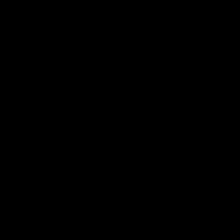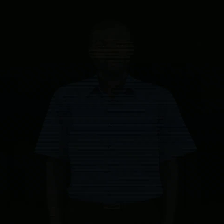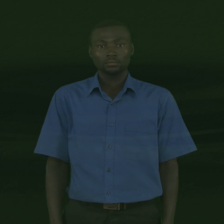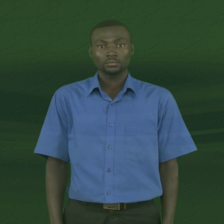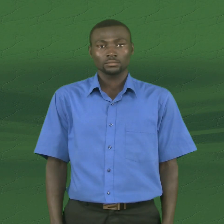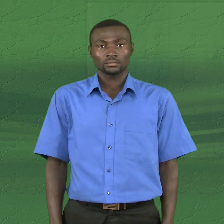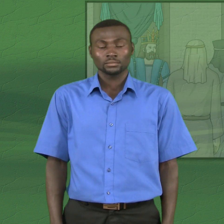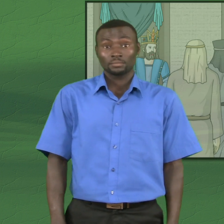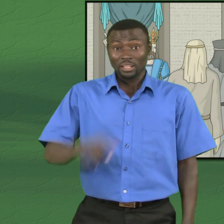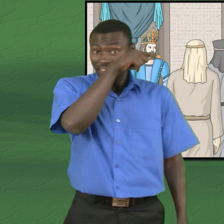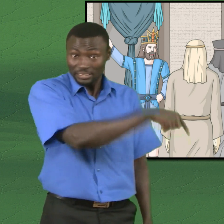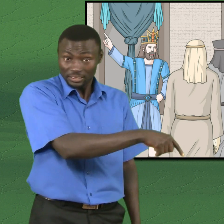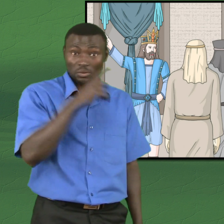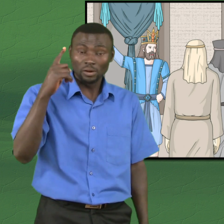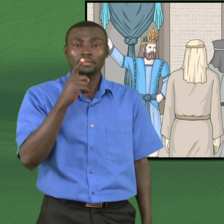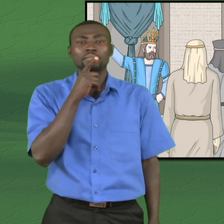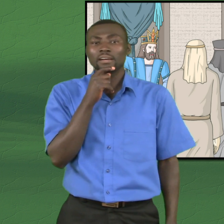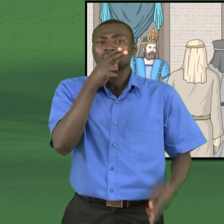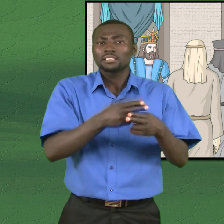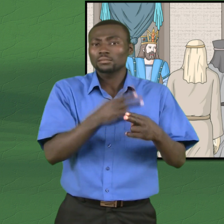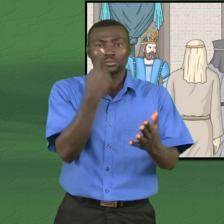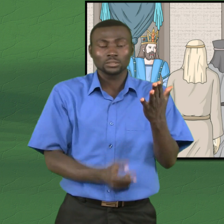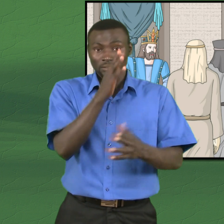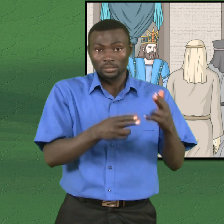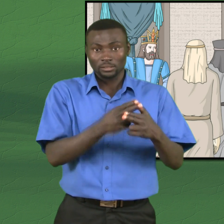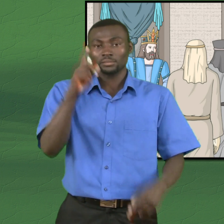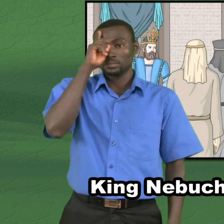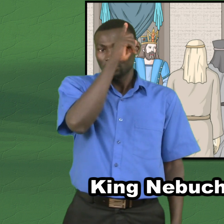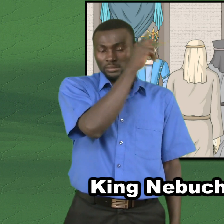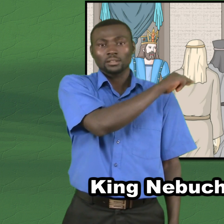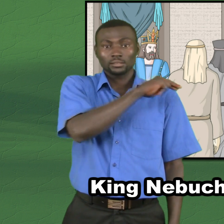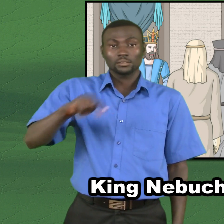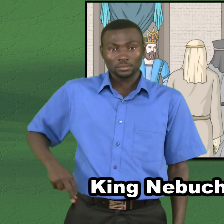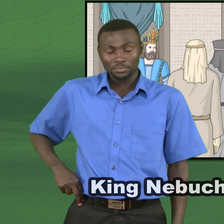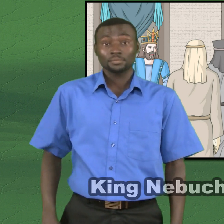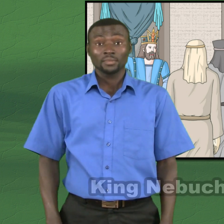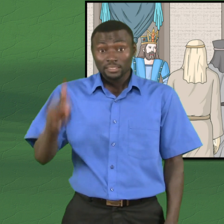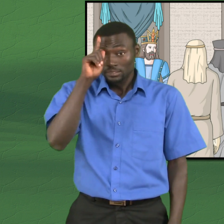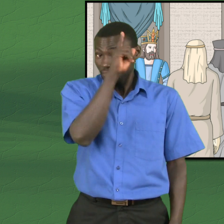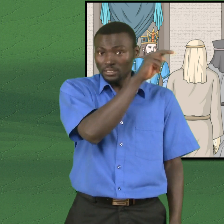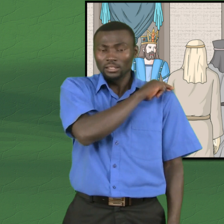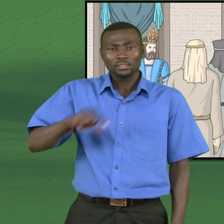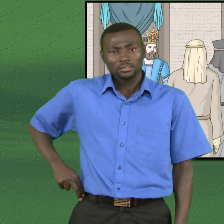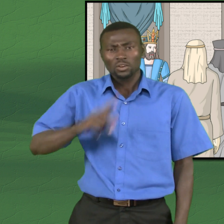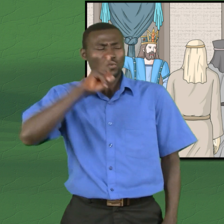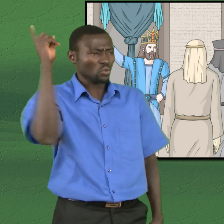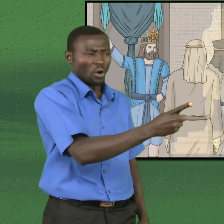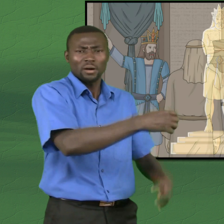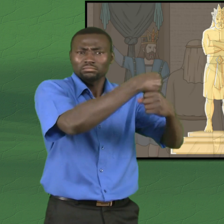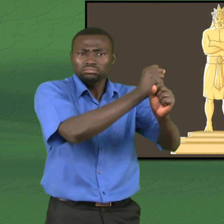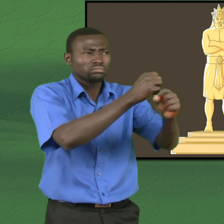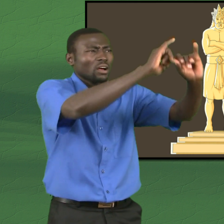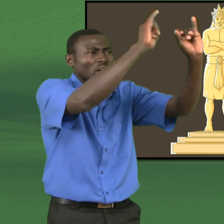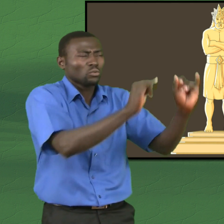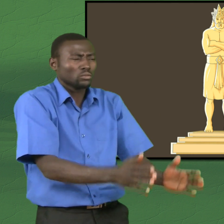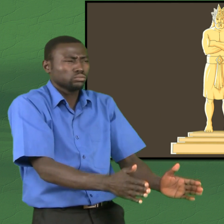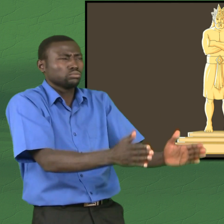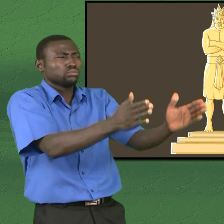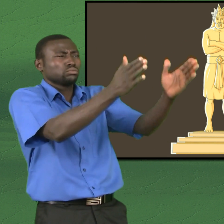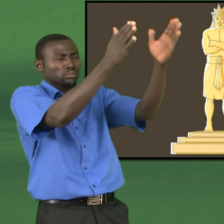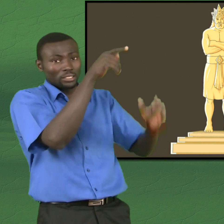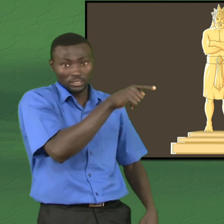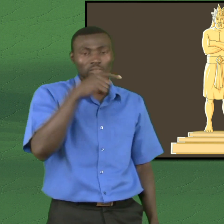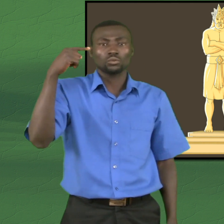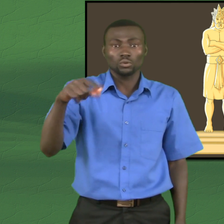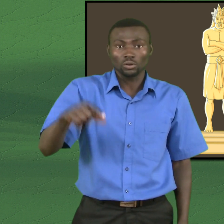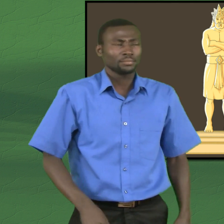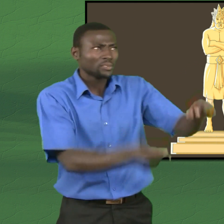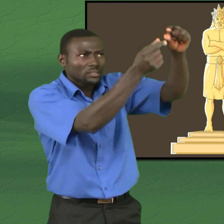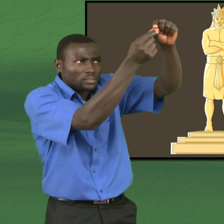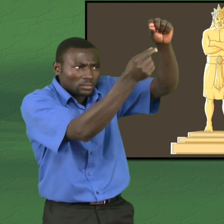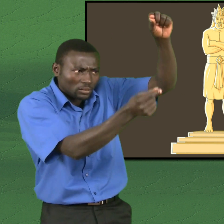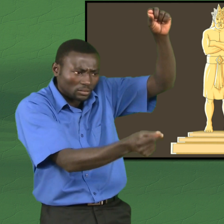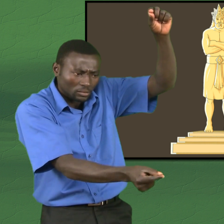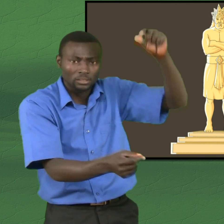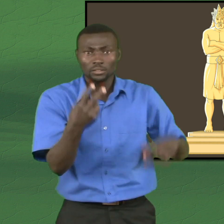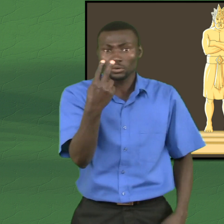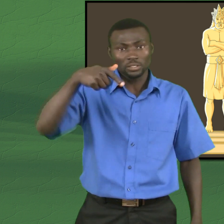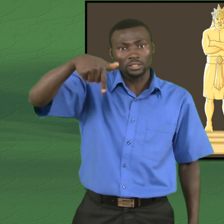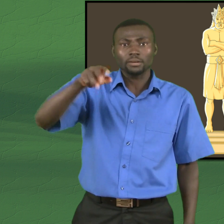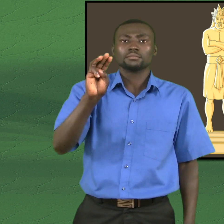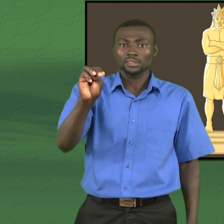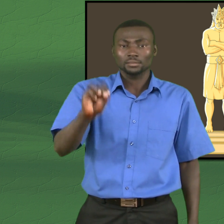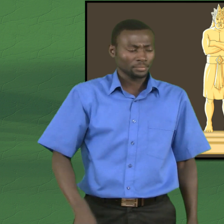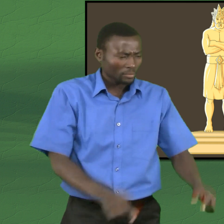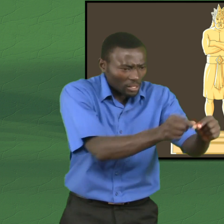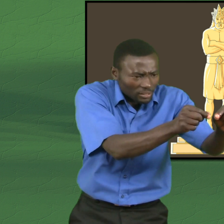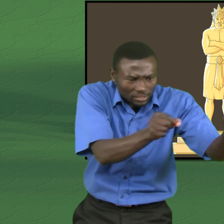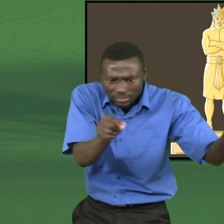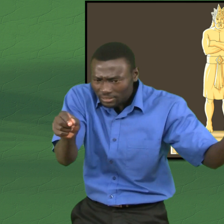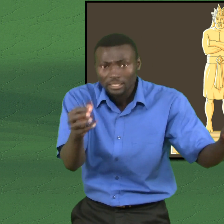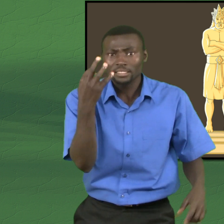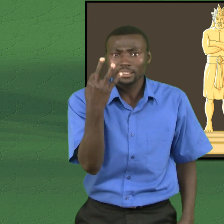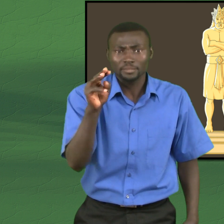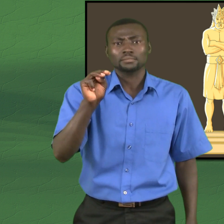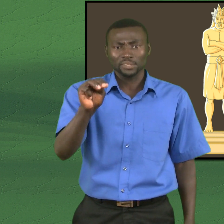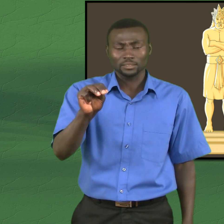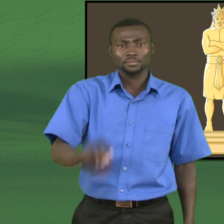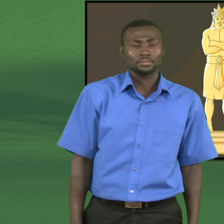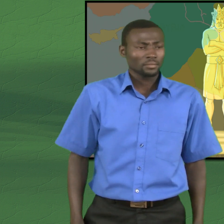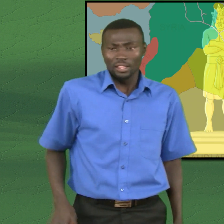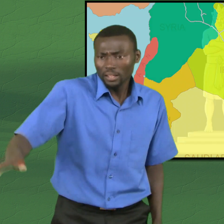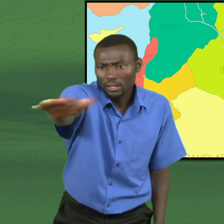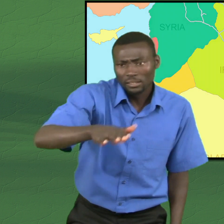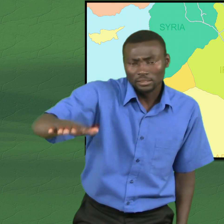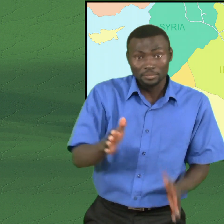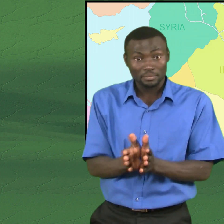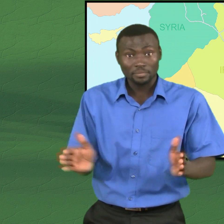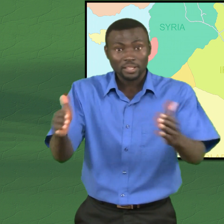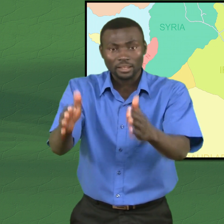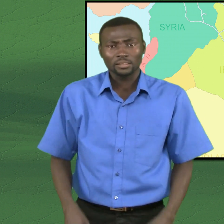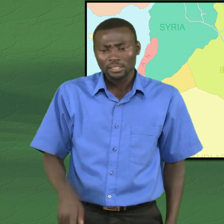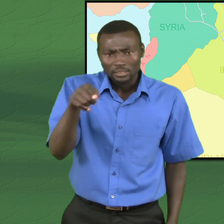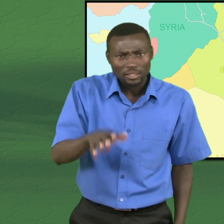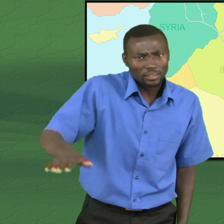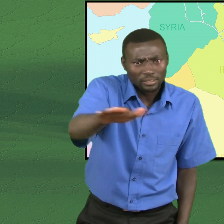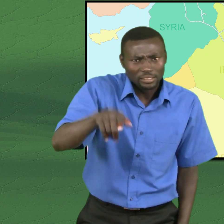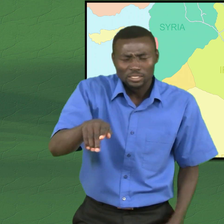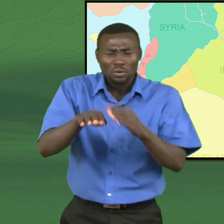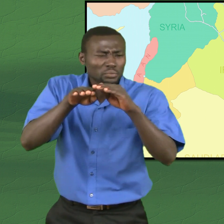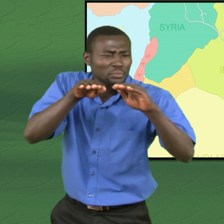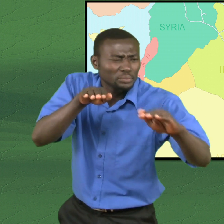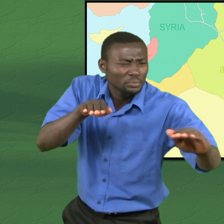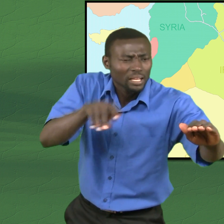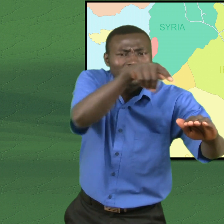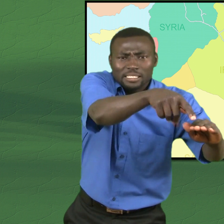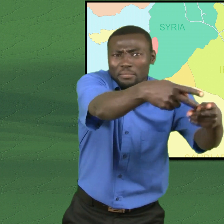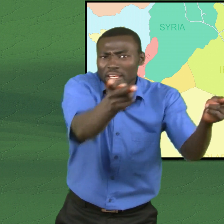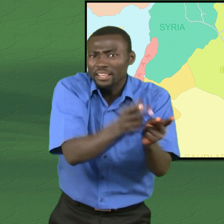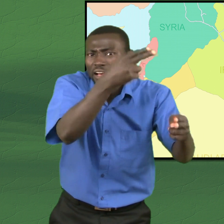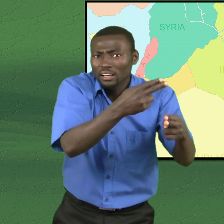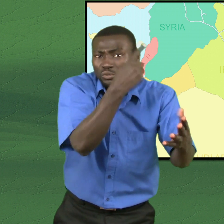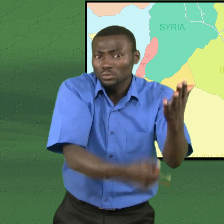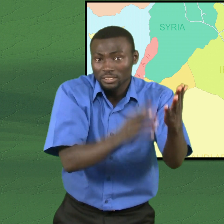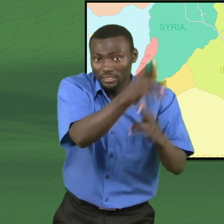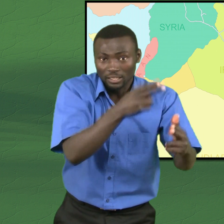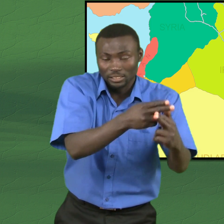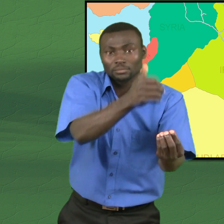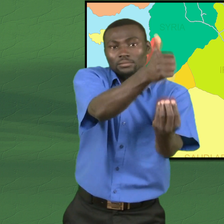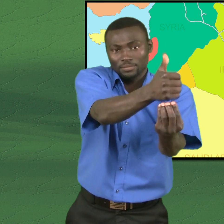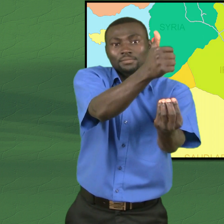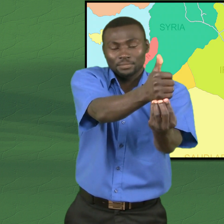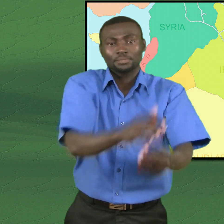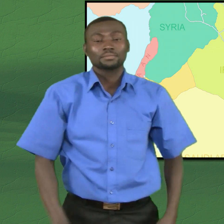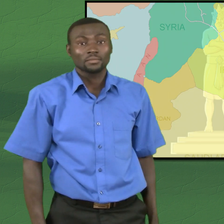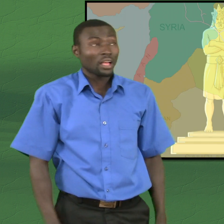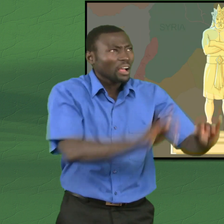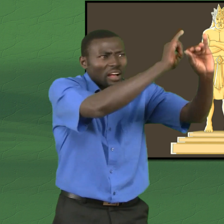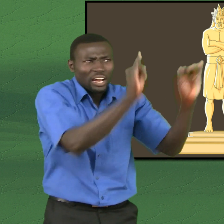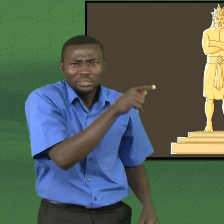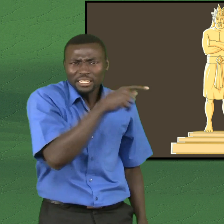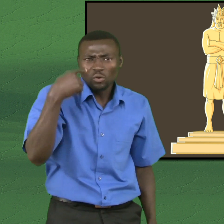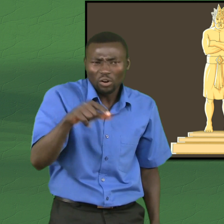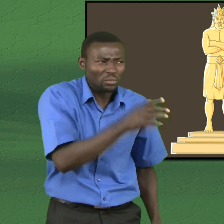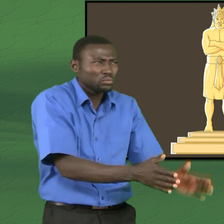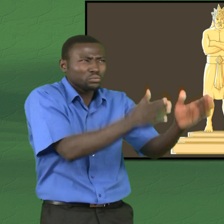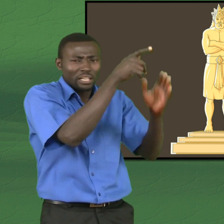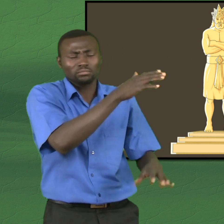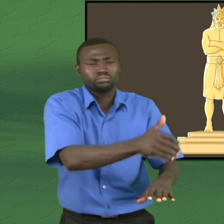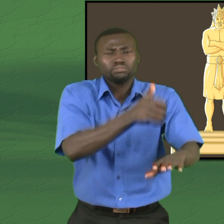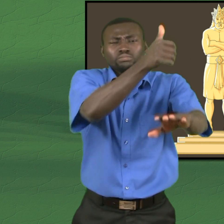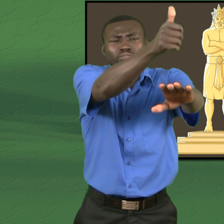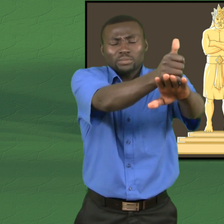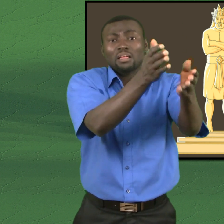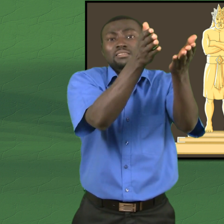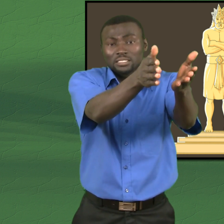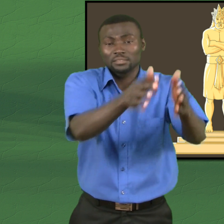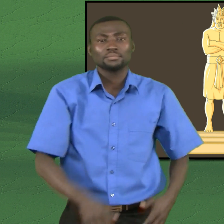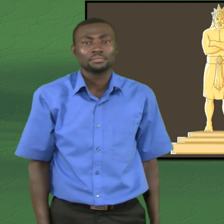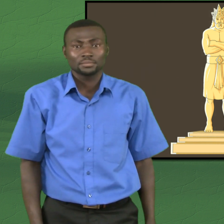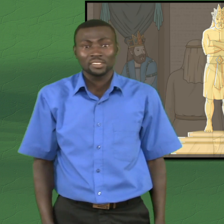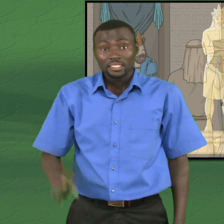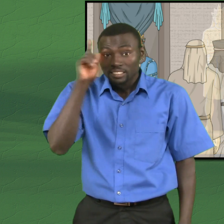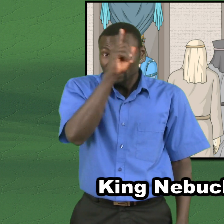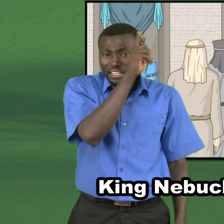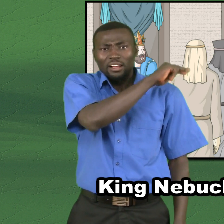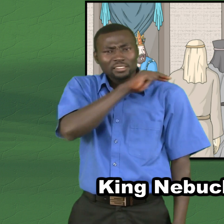King Nebuchadnezzar made a golden statue sixty cubits high and six cubits wide, and he set it up on the plain of Dura in the province of Babylon.